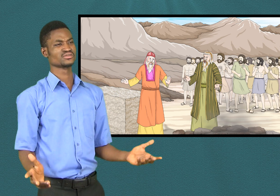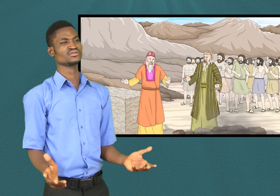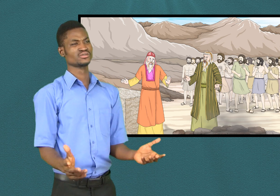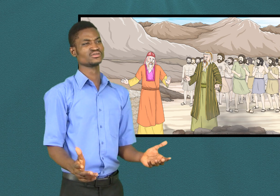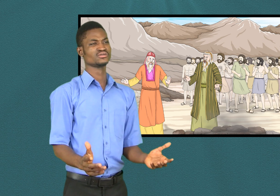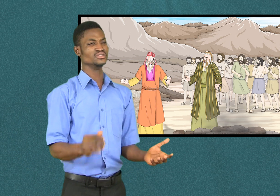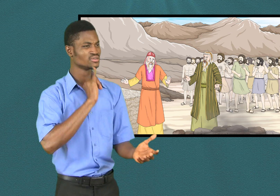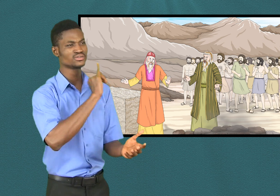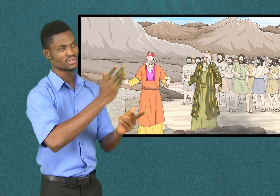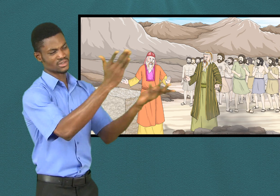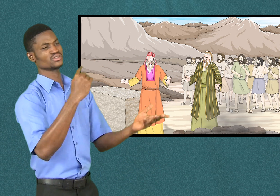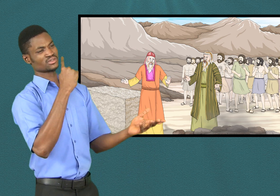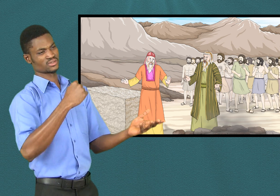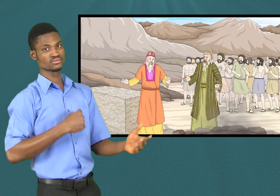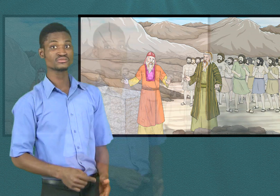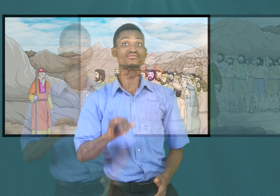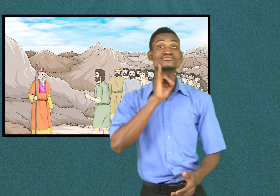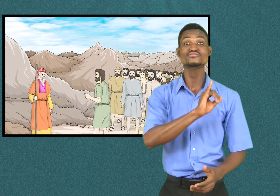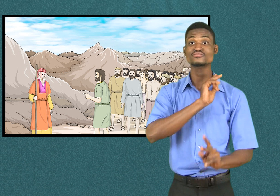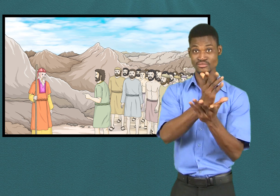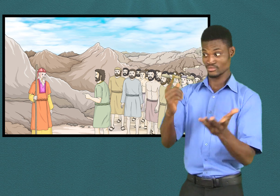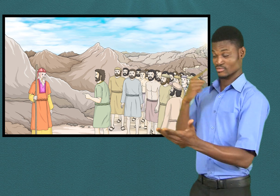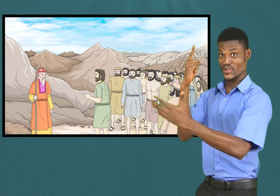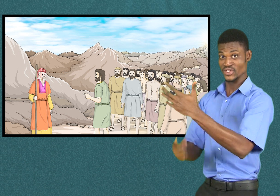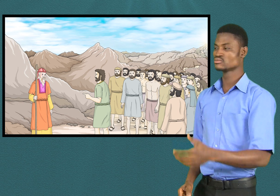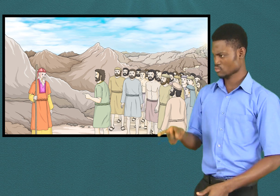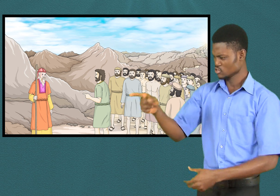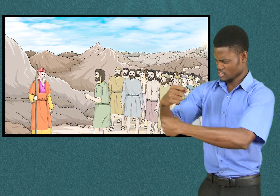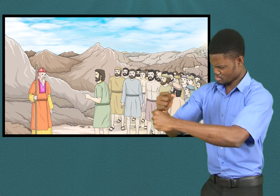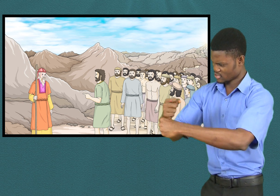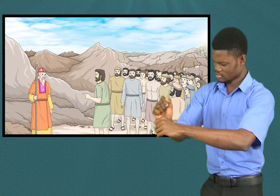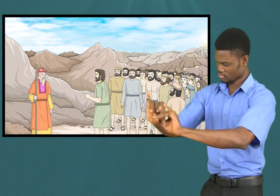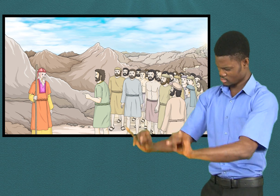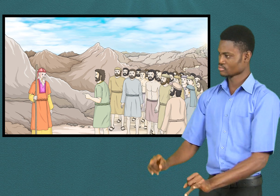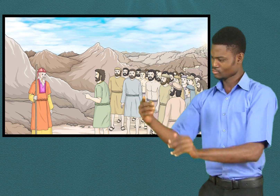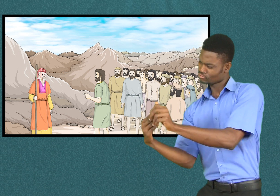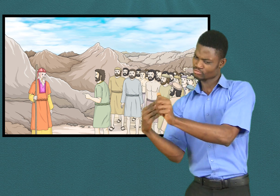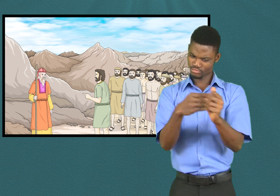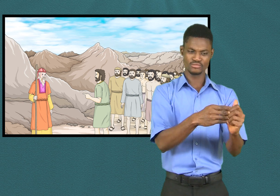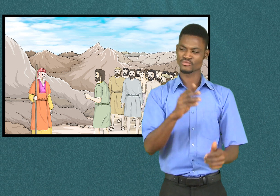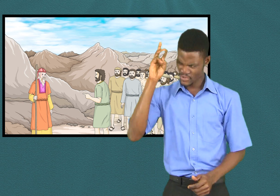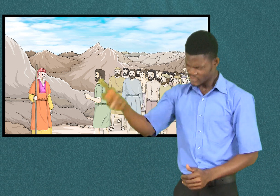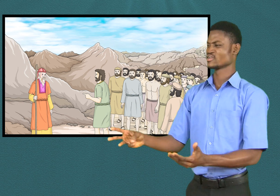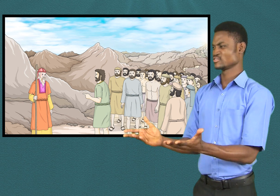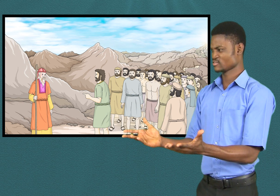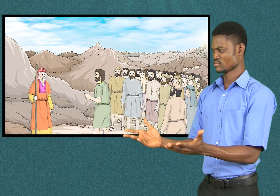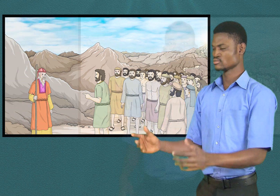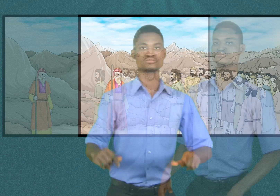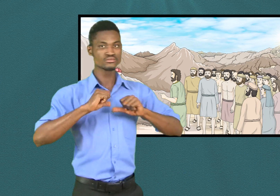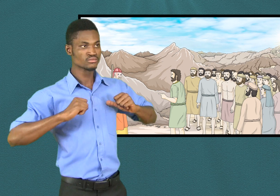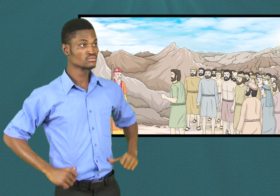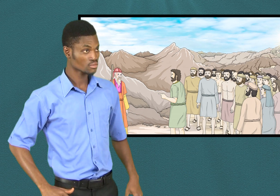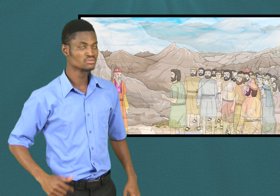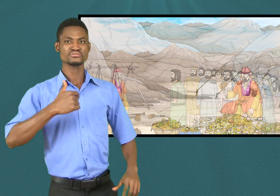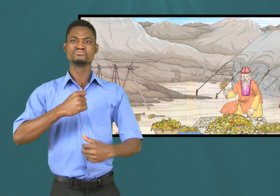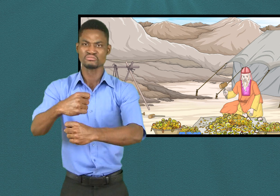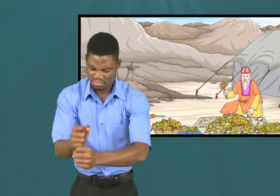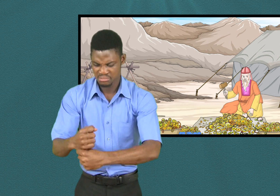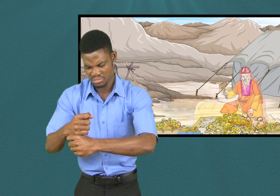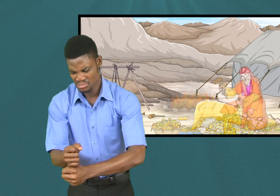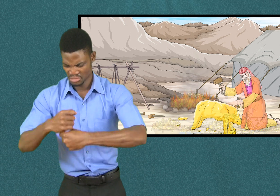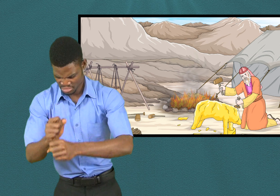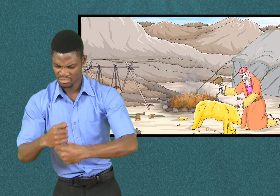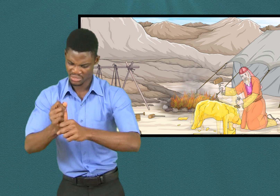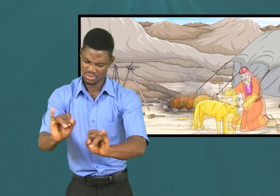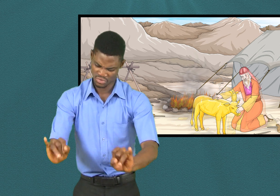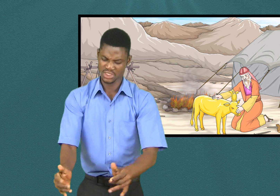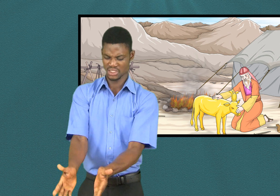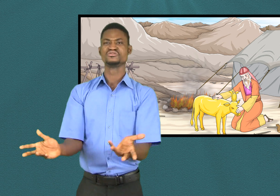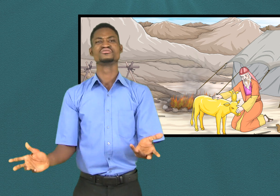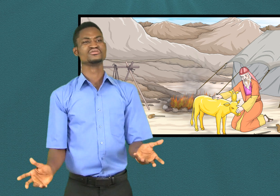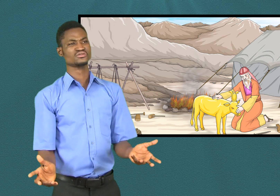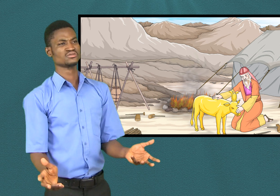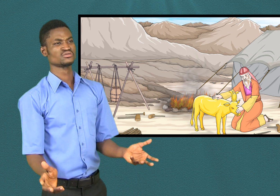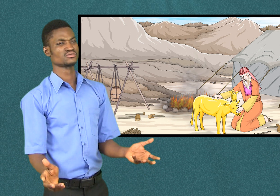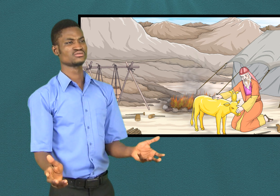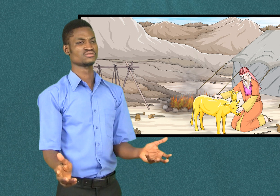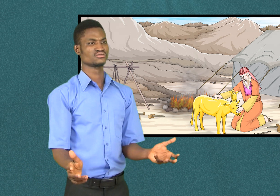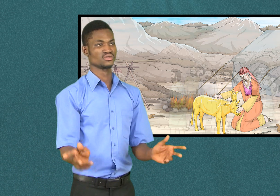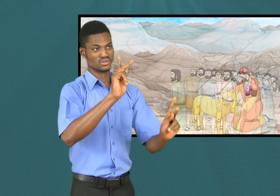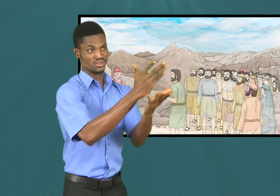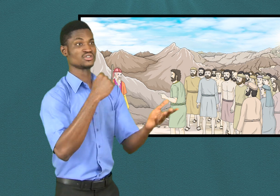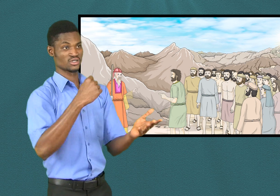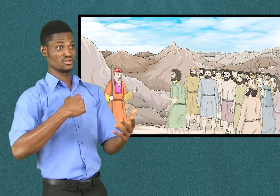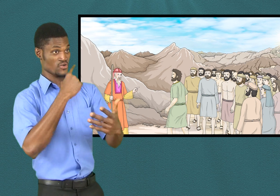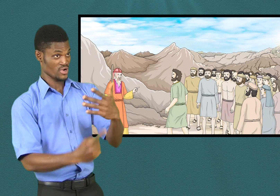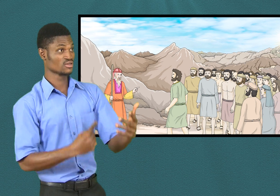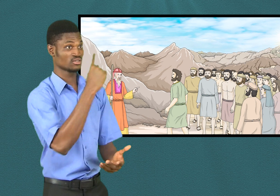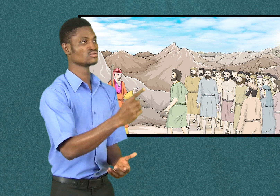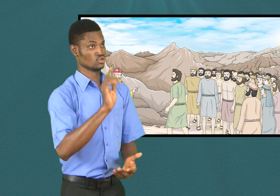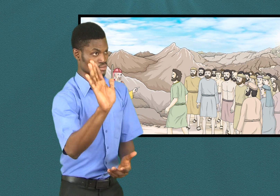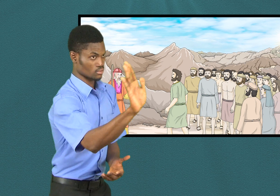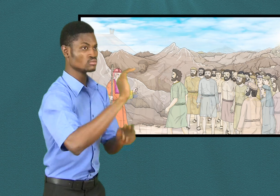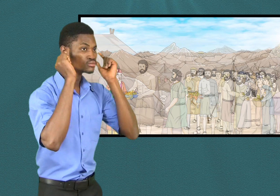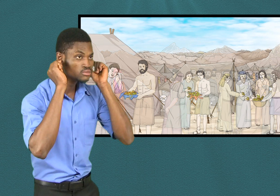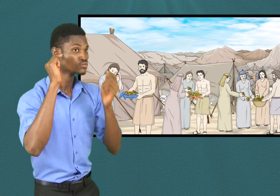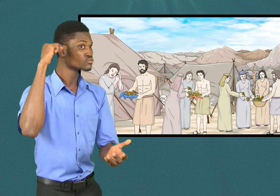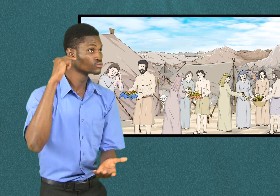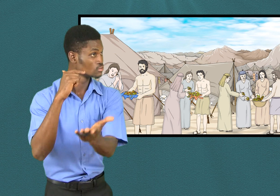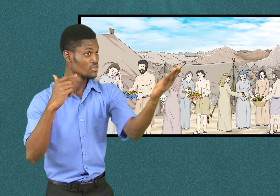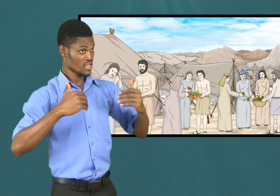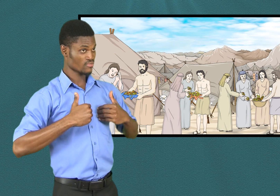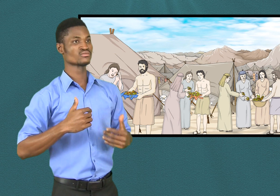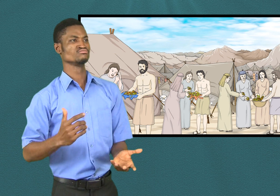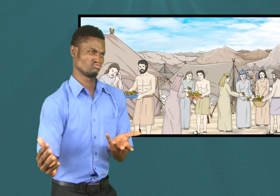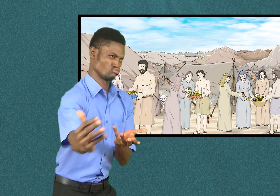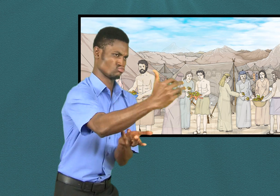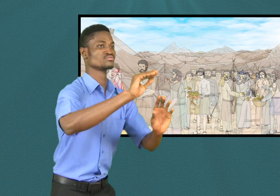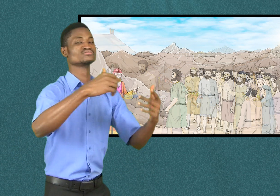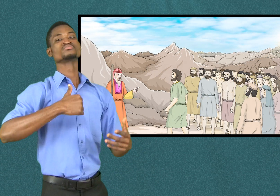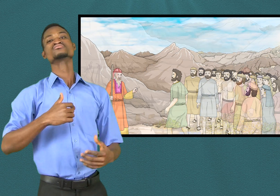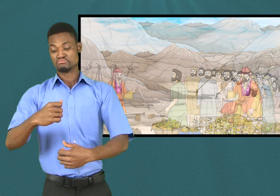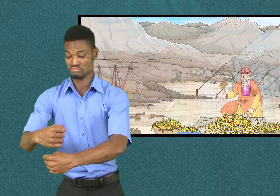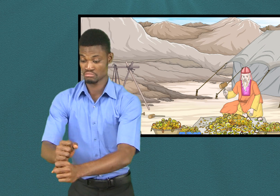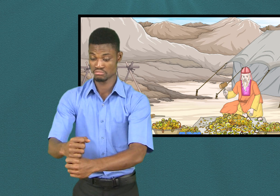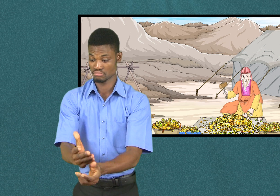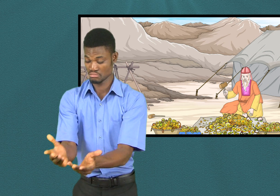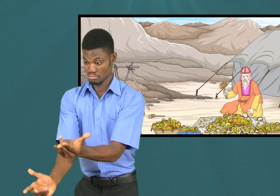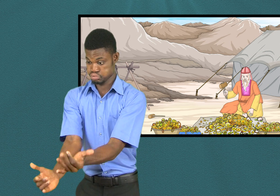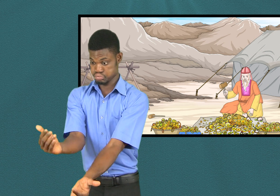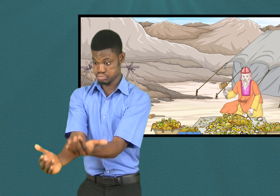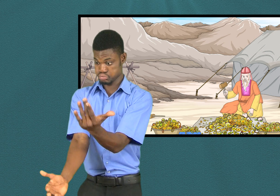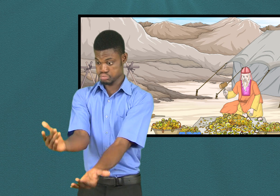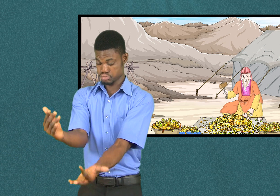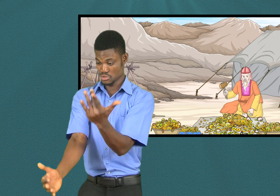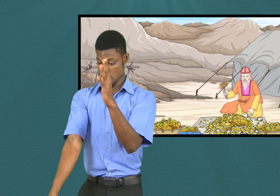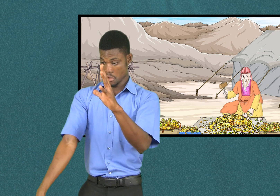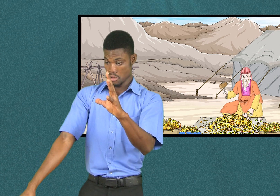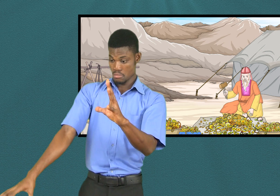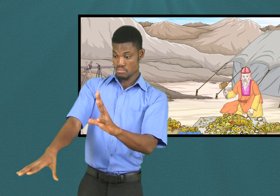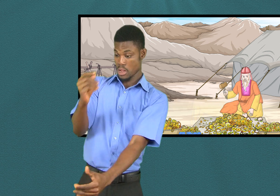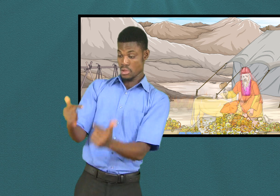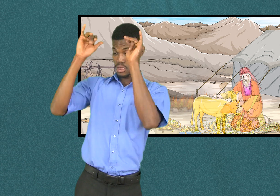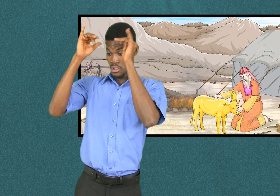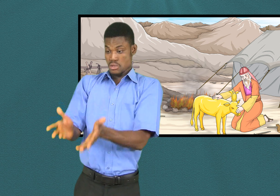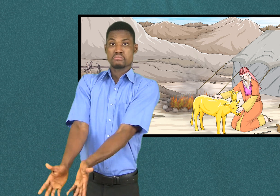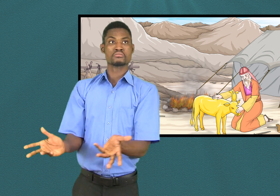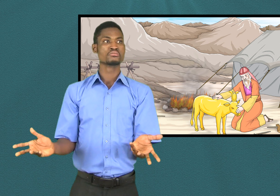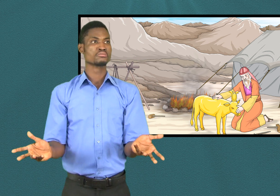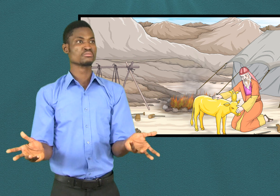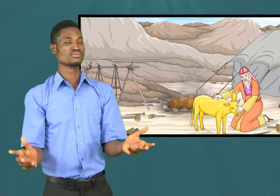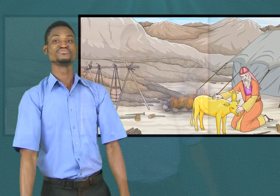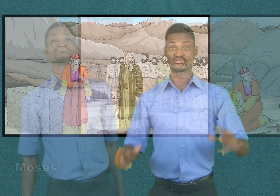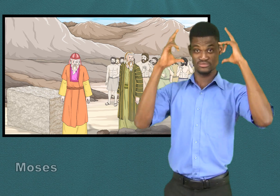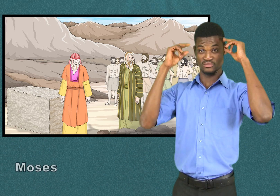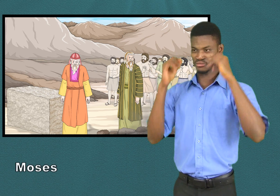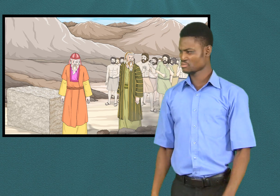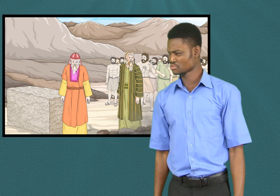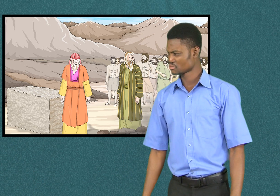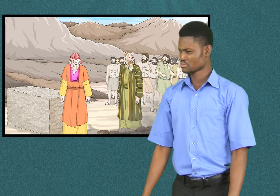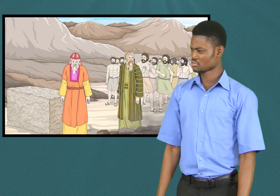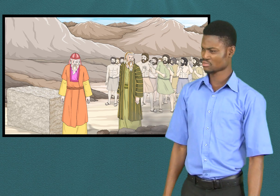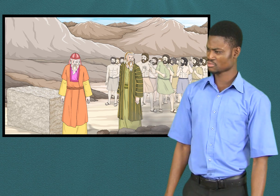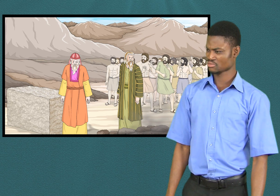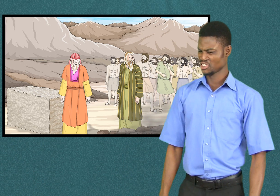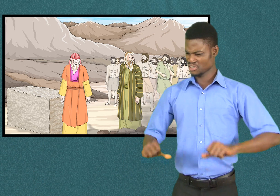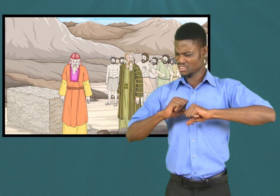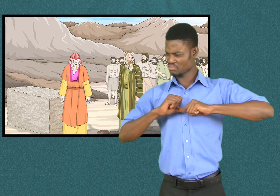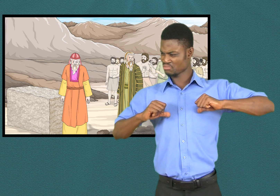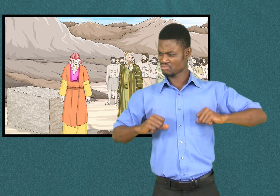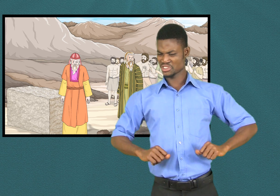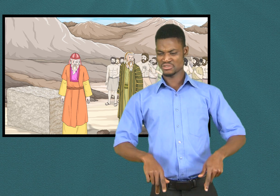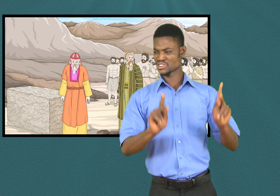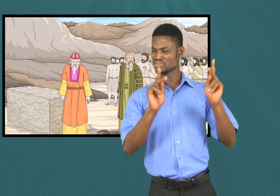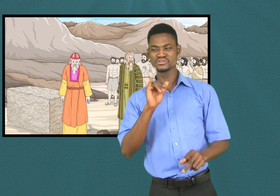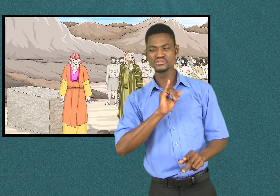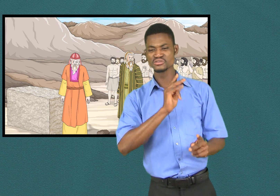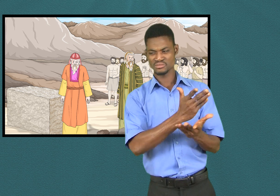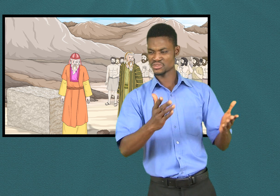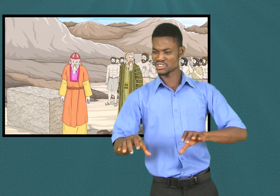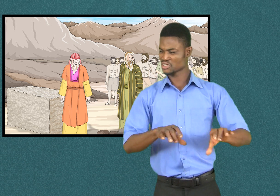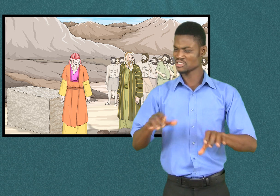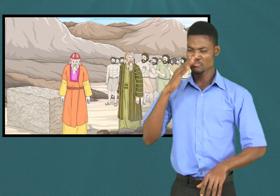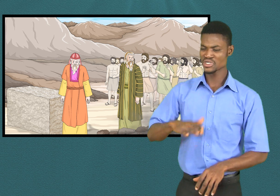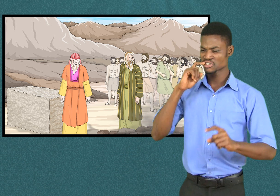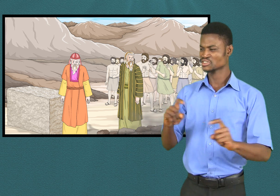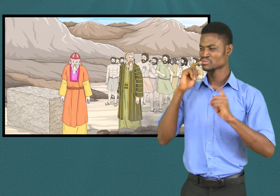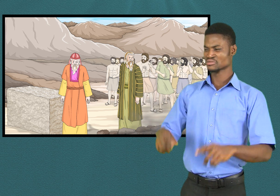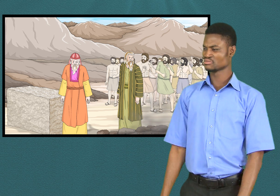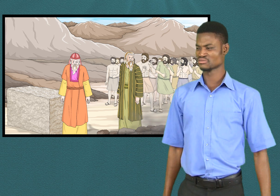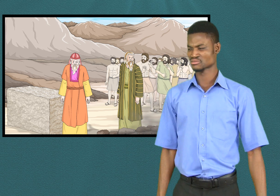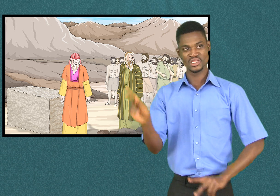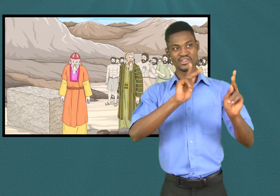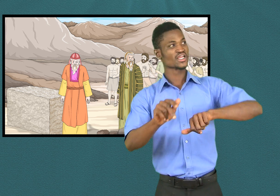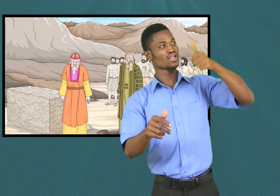As for this Moses who brought us up out of the land of Egypt, we do not know what has happened to him!’ So I said to them, ‘Whoever has gold, let him take it off,’ and they gave it to me. And when I threw it into the fire, out came this calf!”